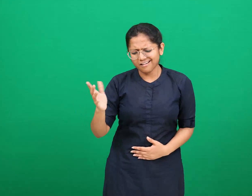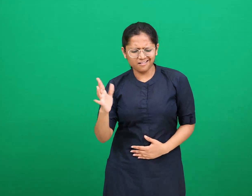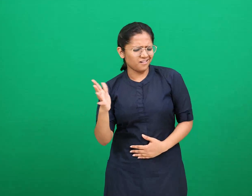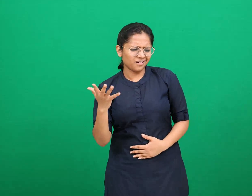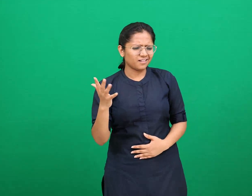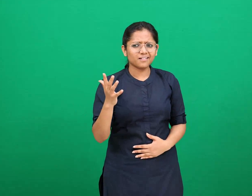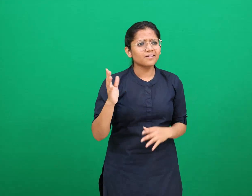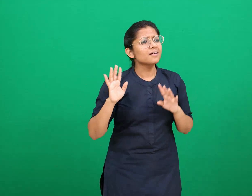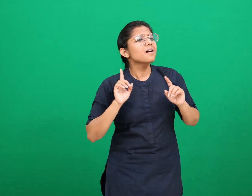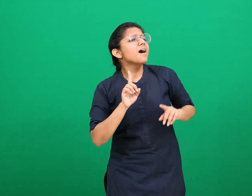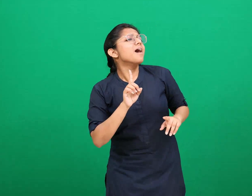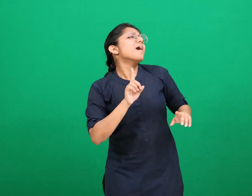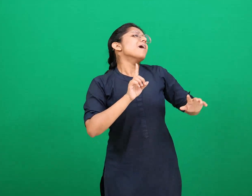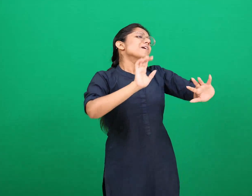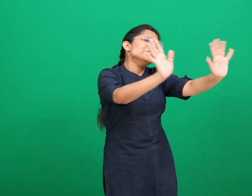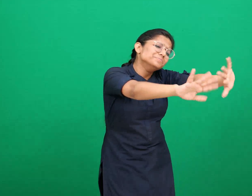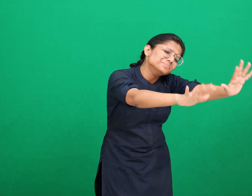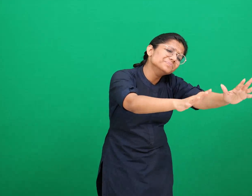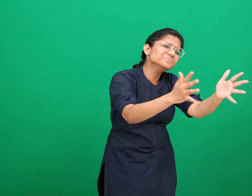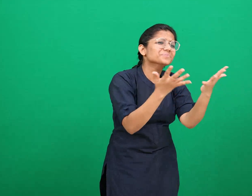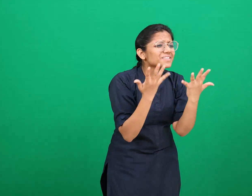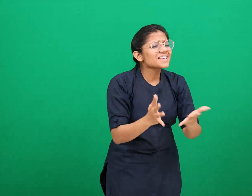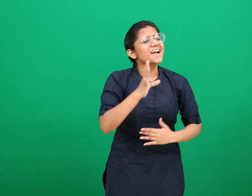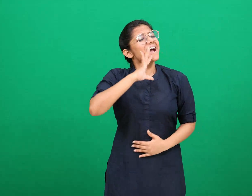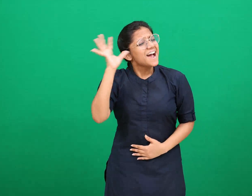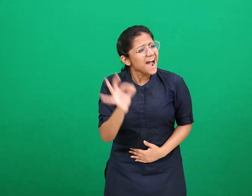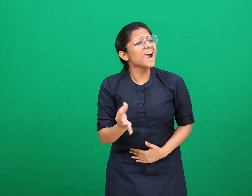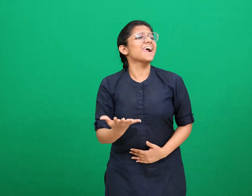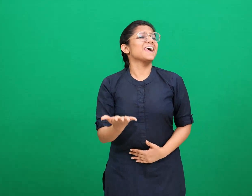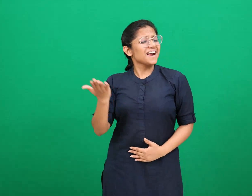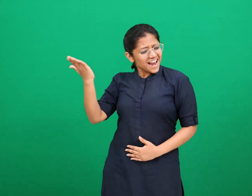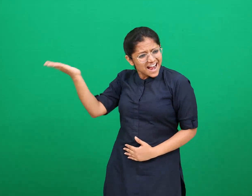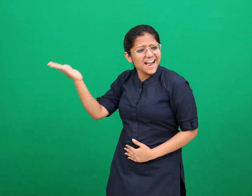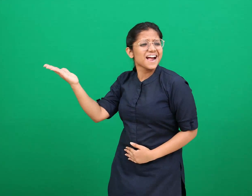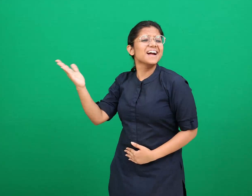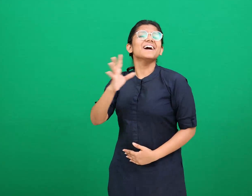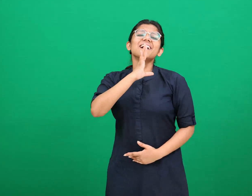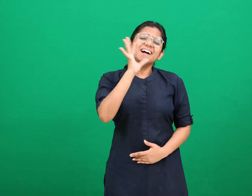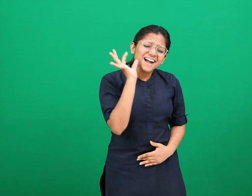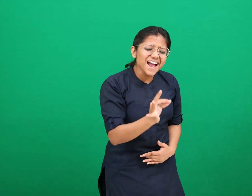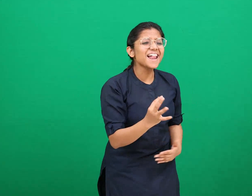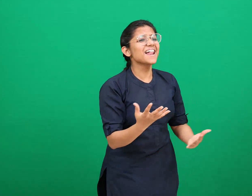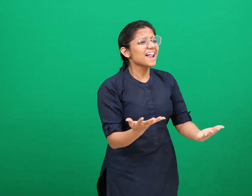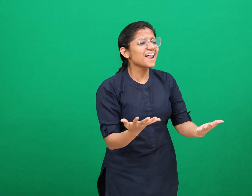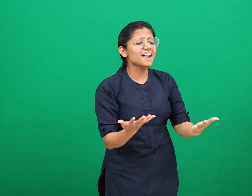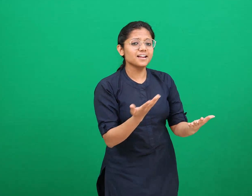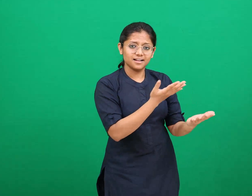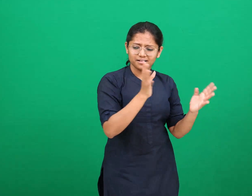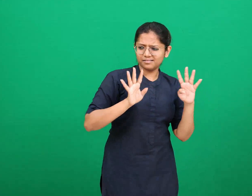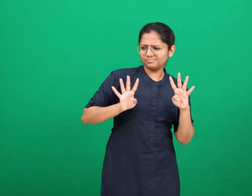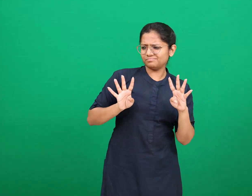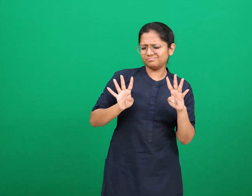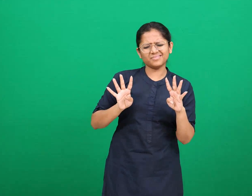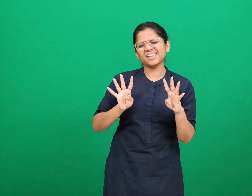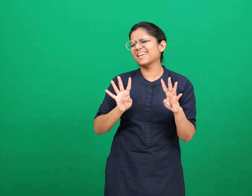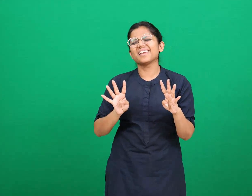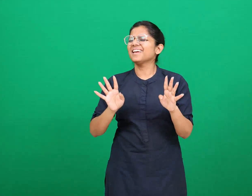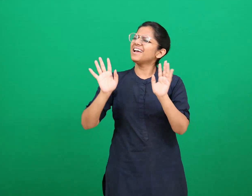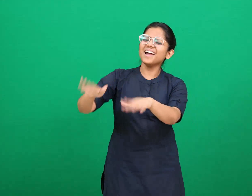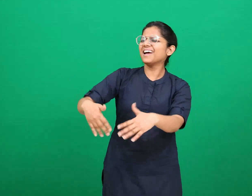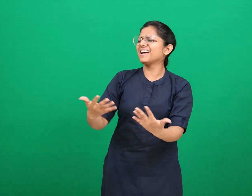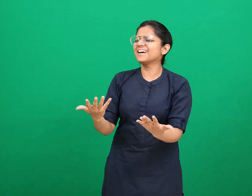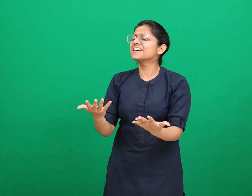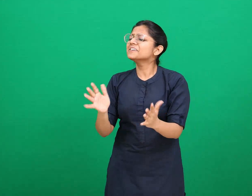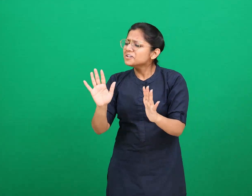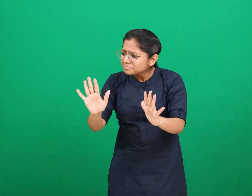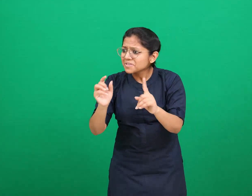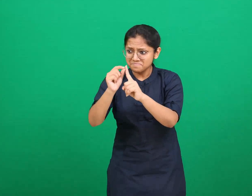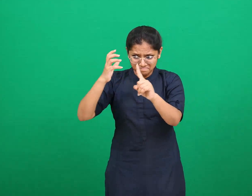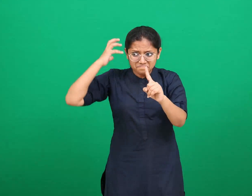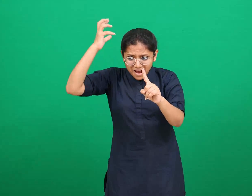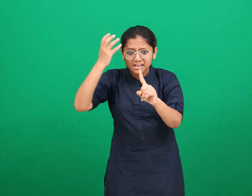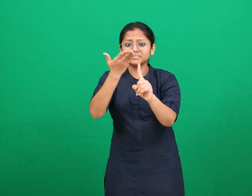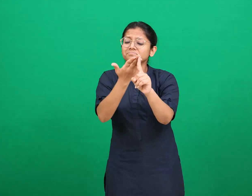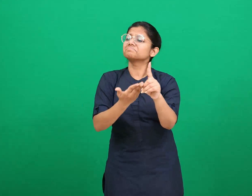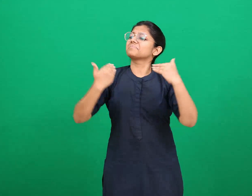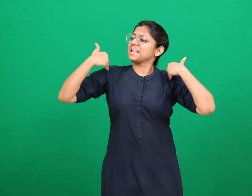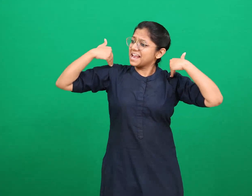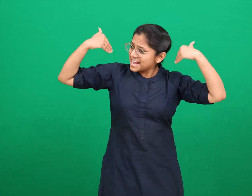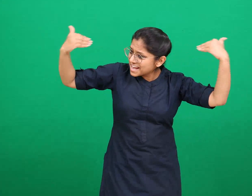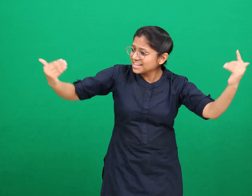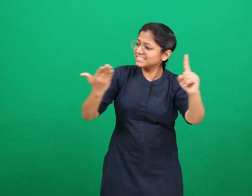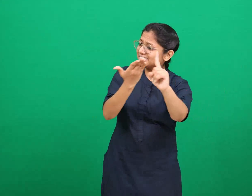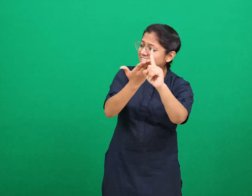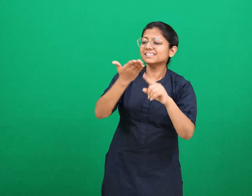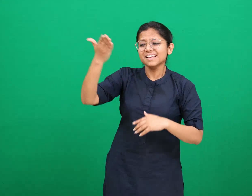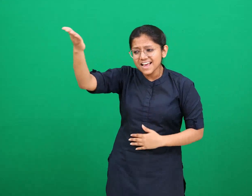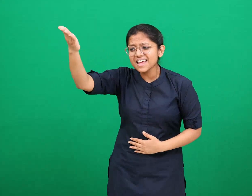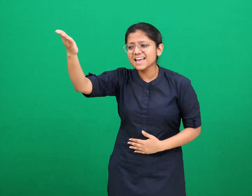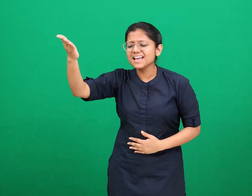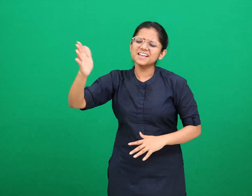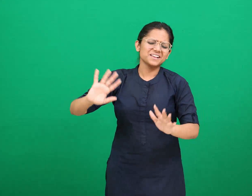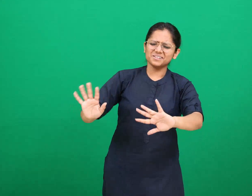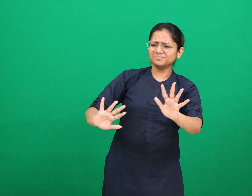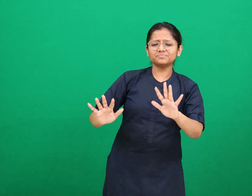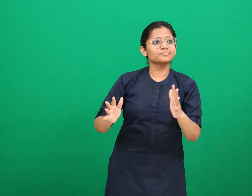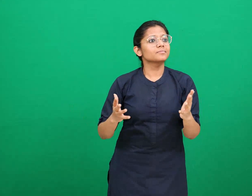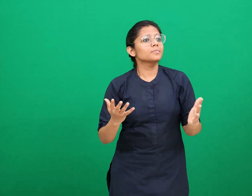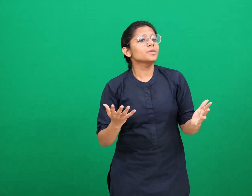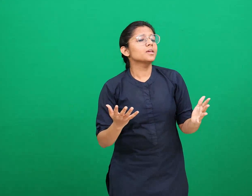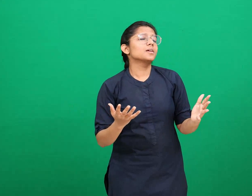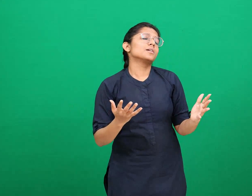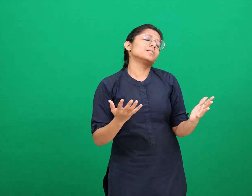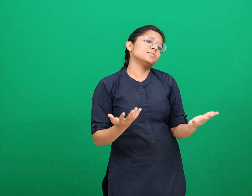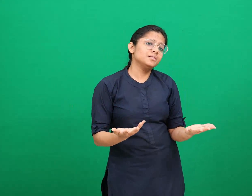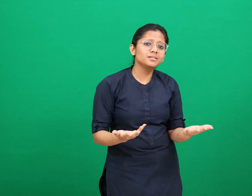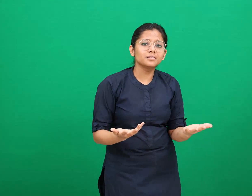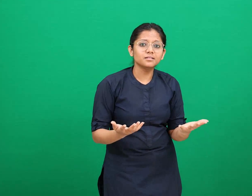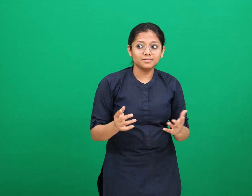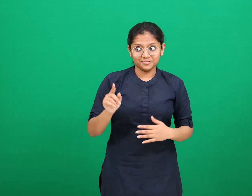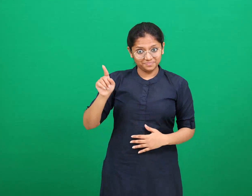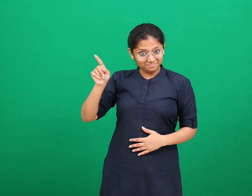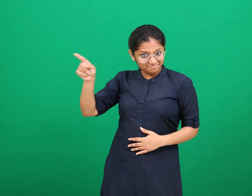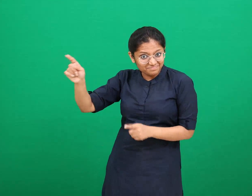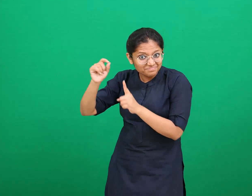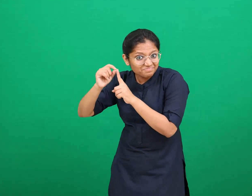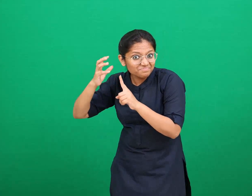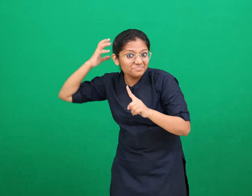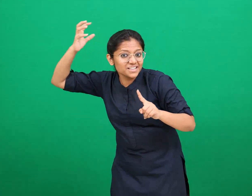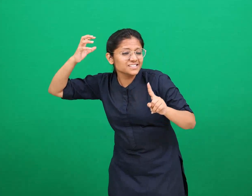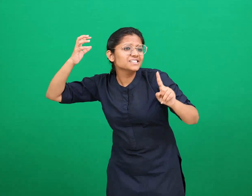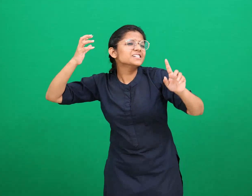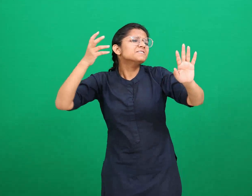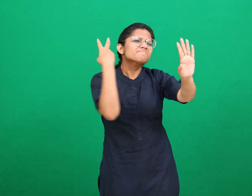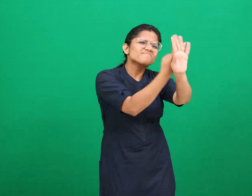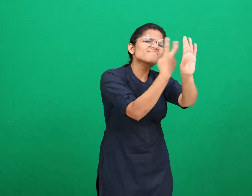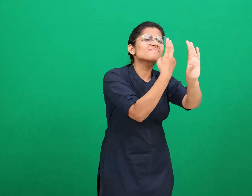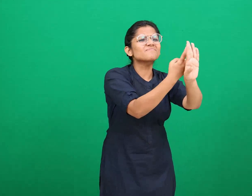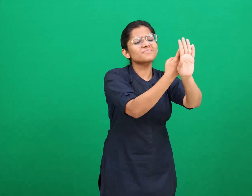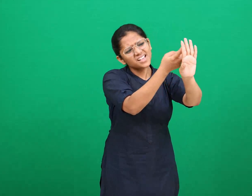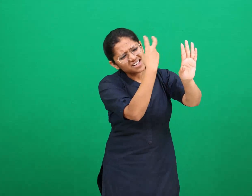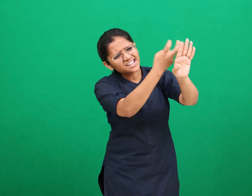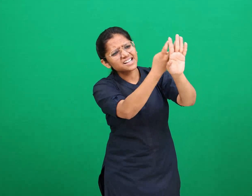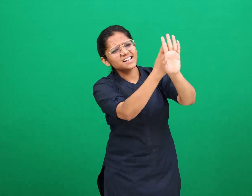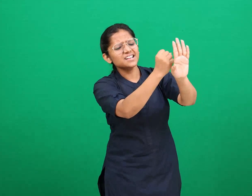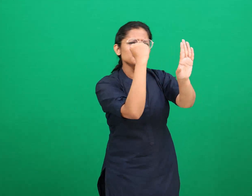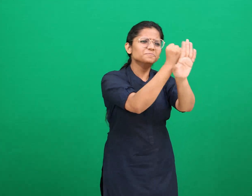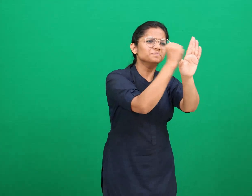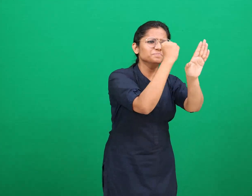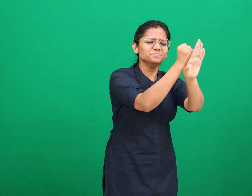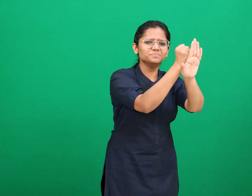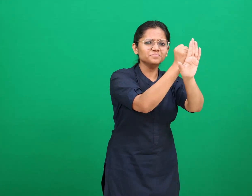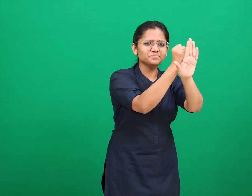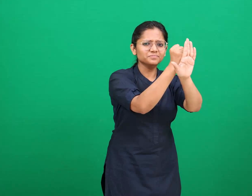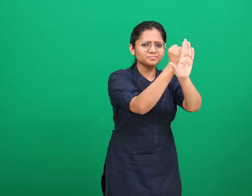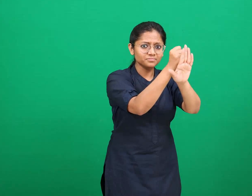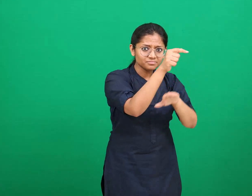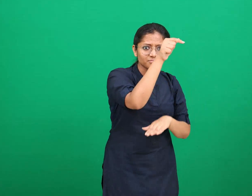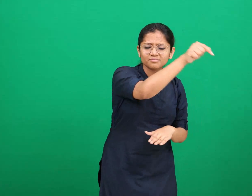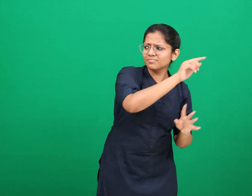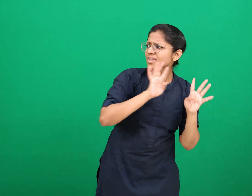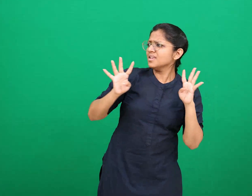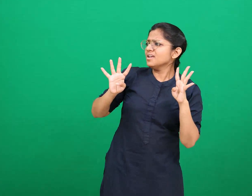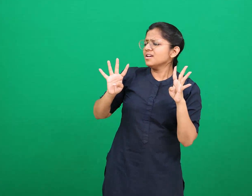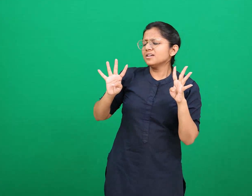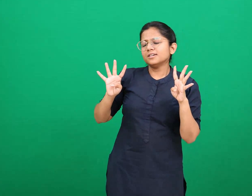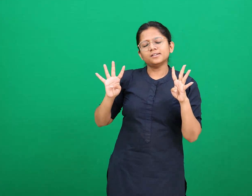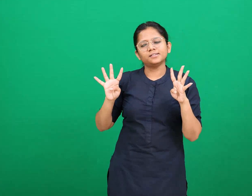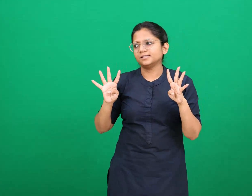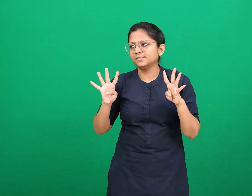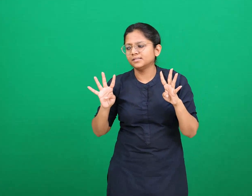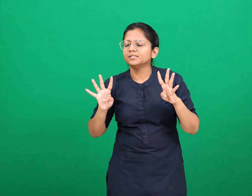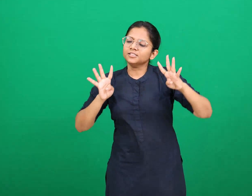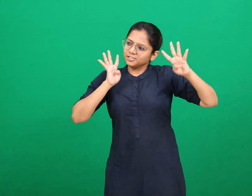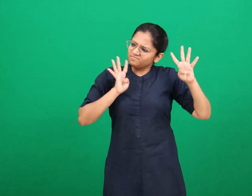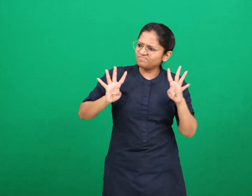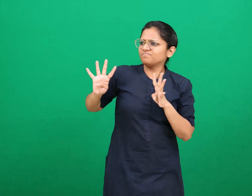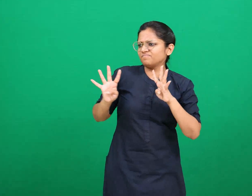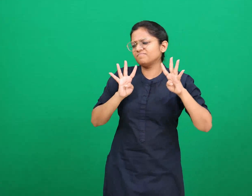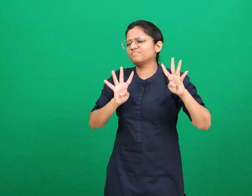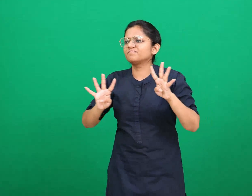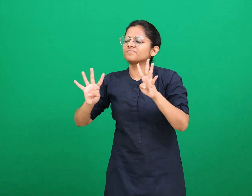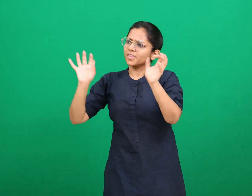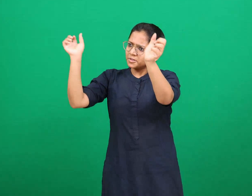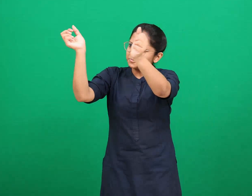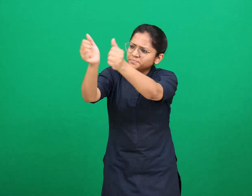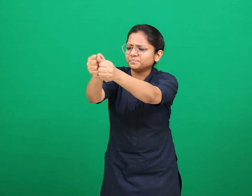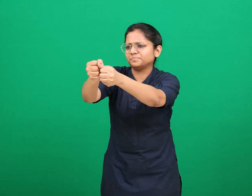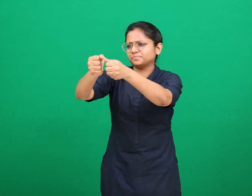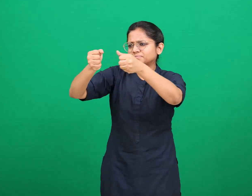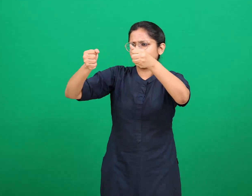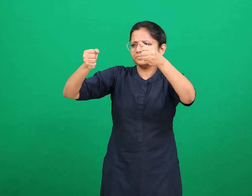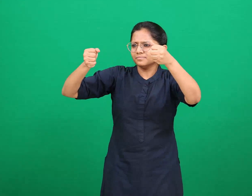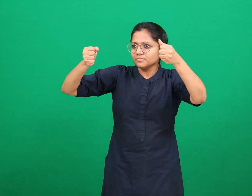"You are out of your mind," they told her. But when she kept insisting it was so, they said, "It must be his angel."